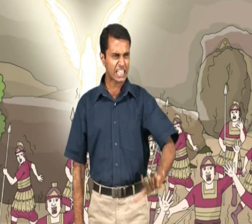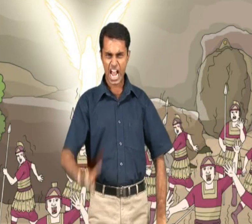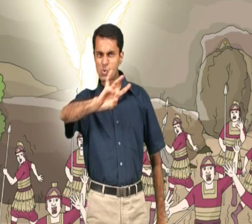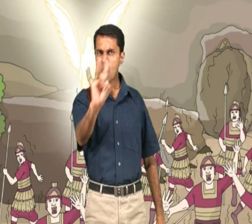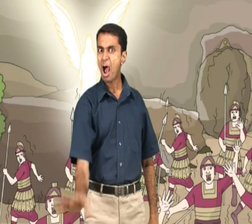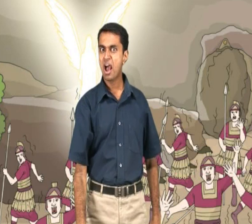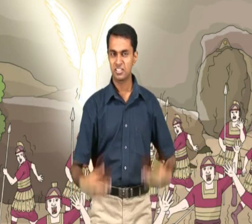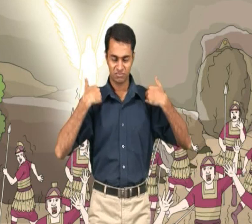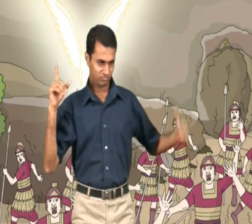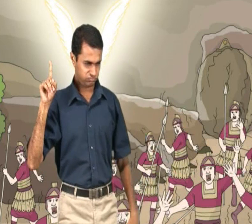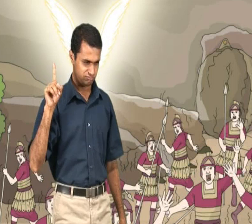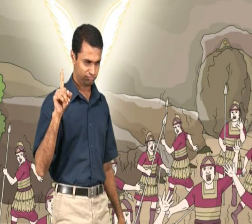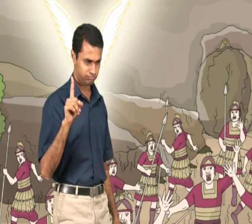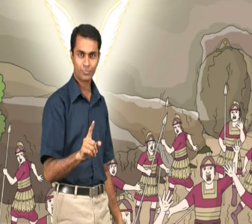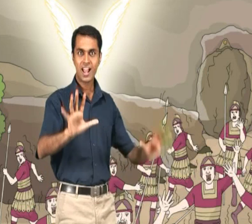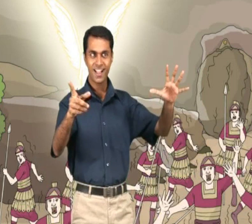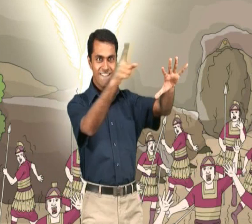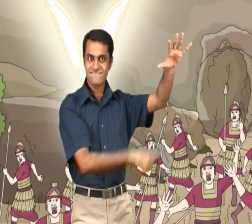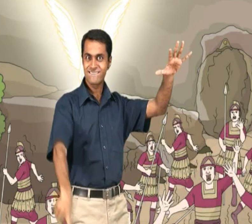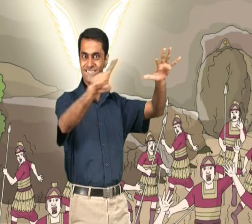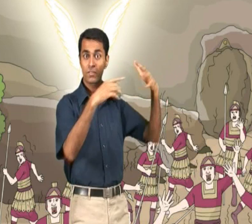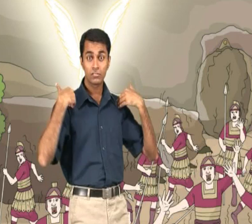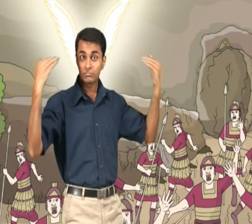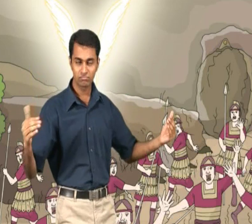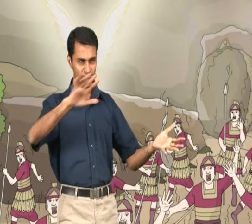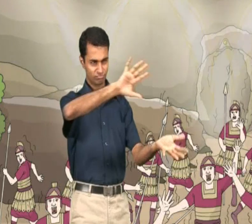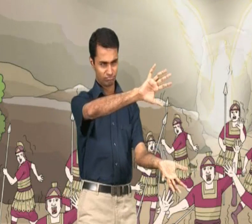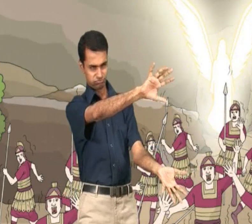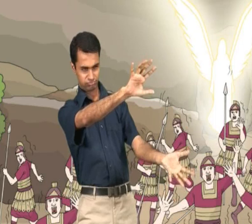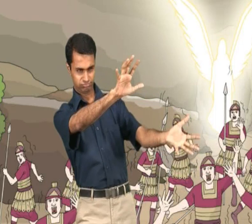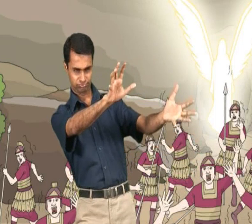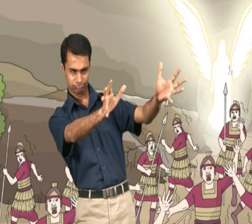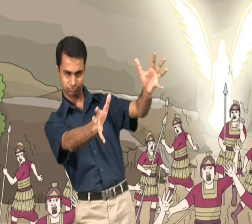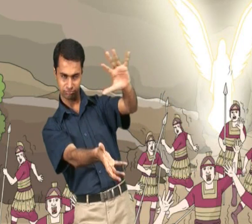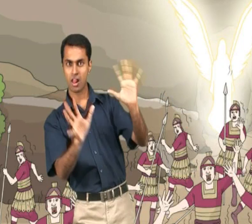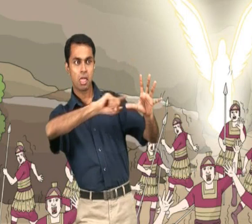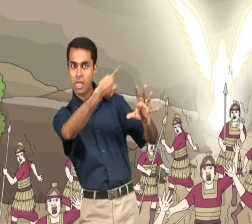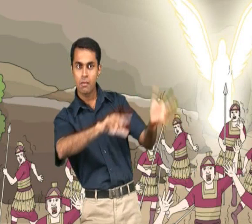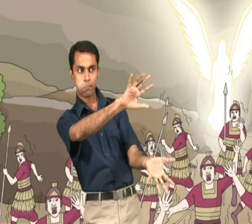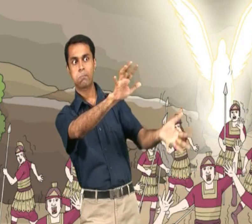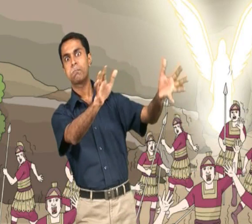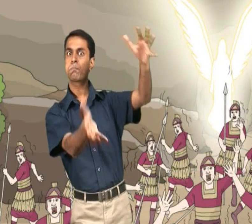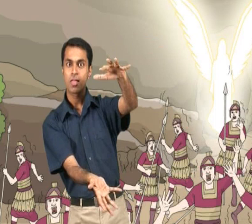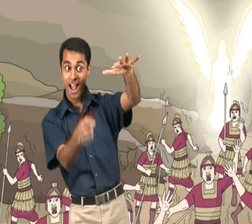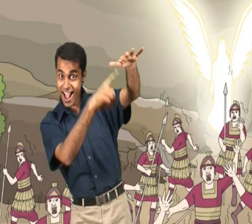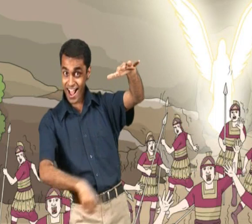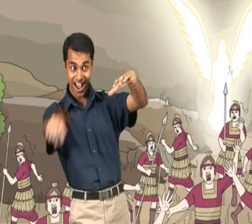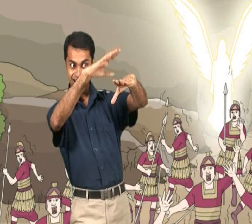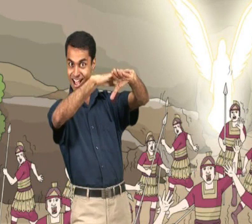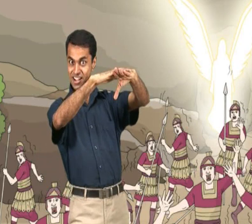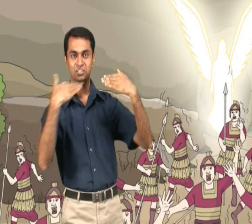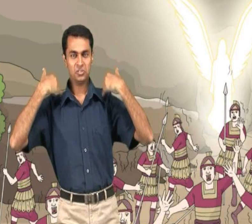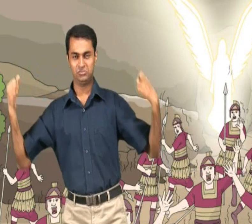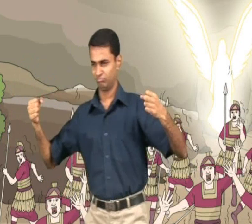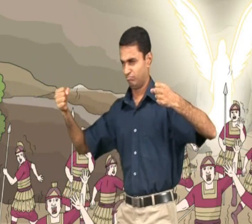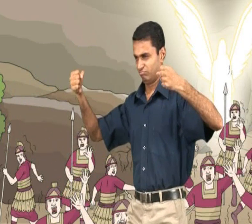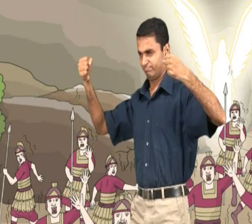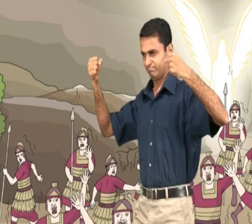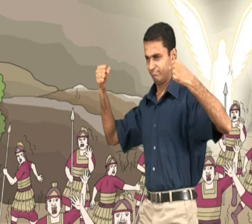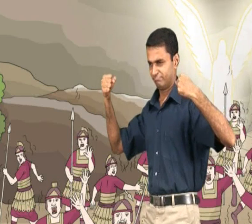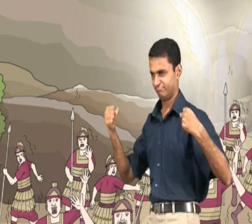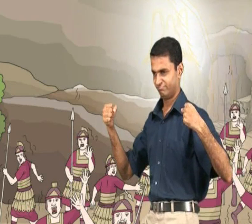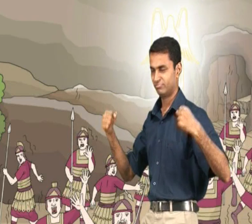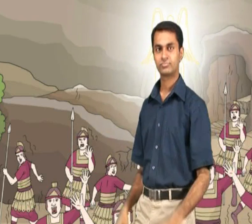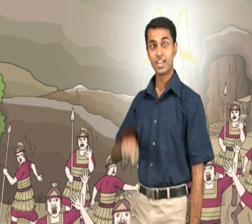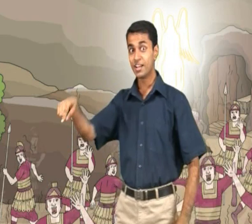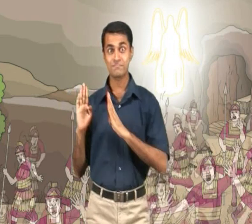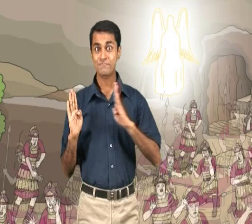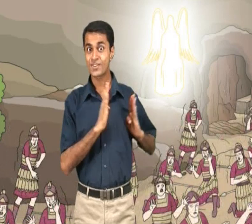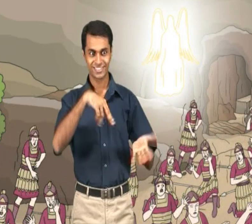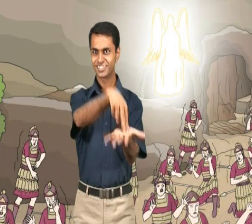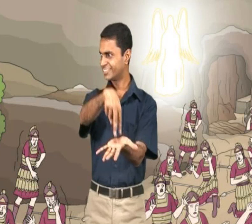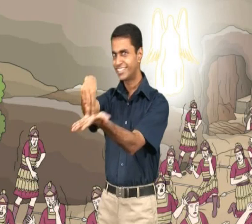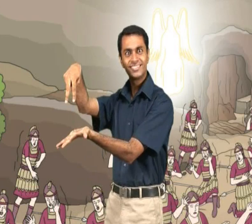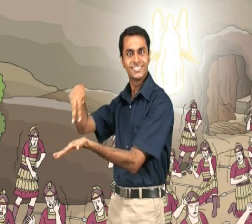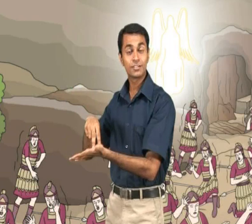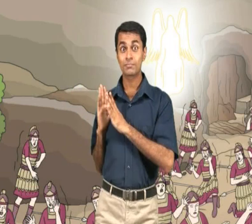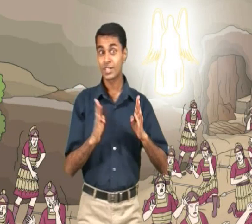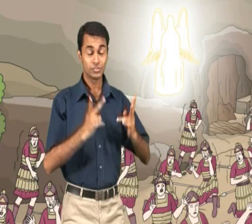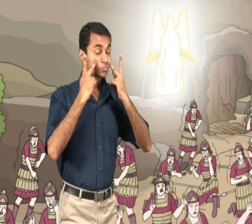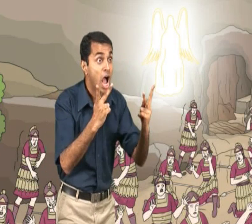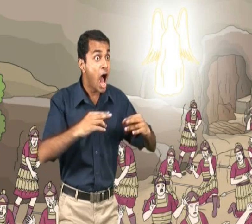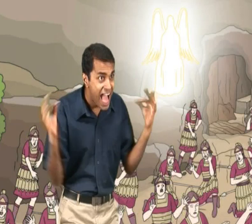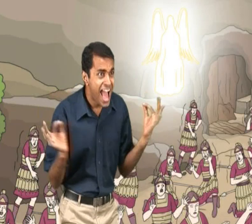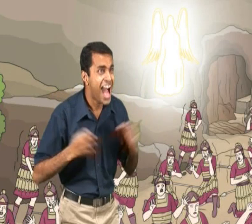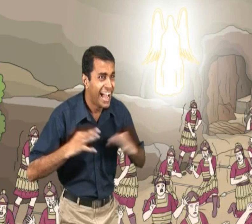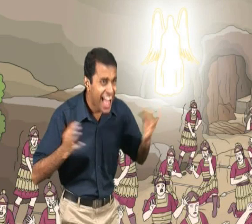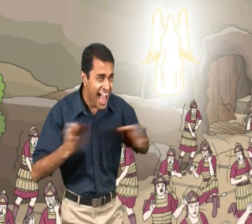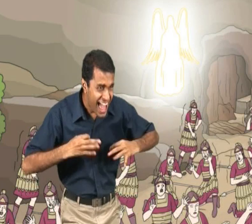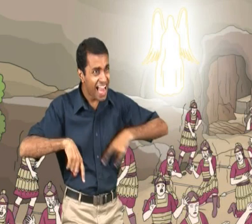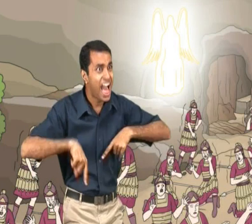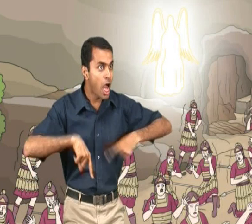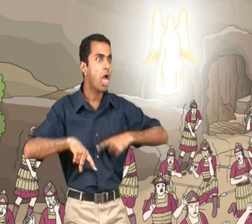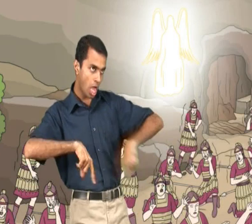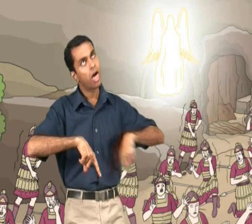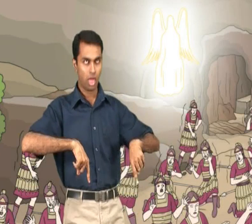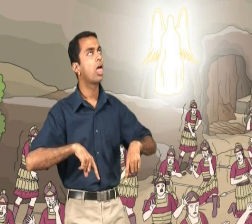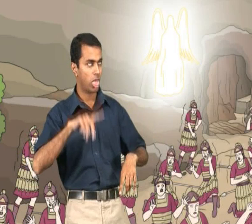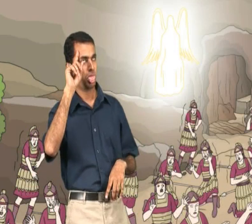His appearance was like lightning, and his clothes were white as snow.